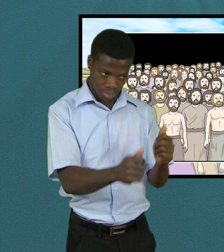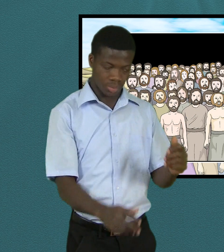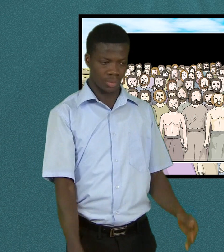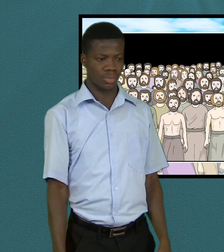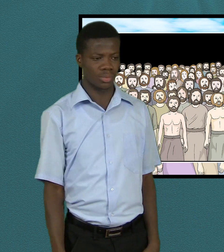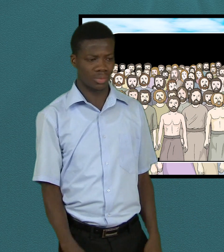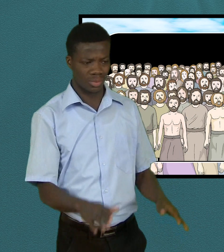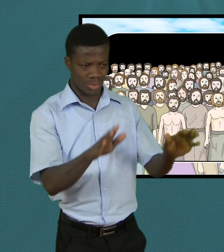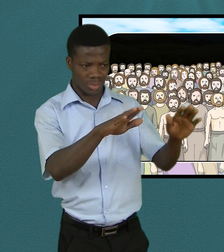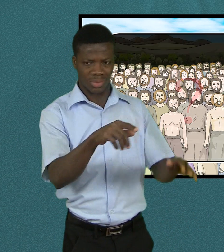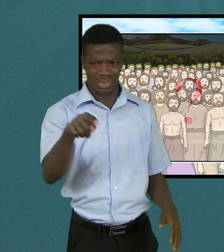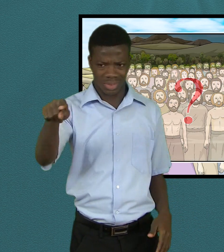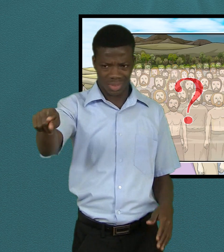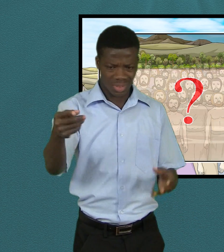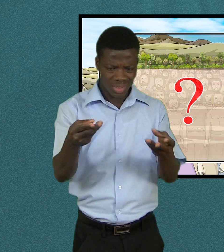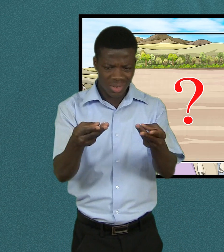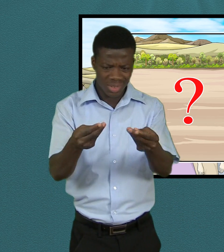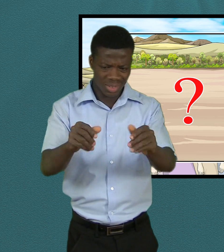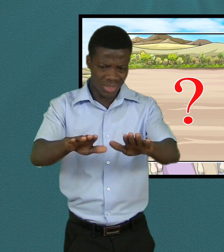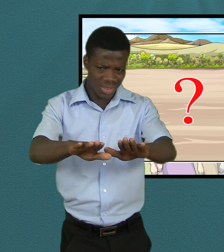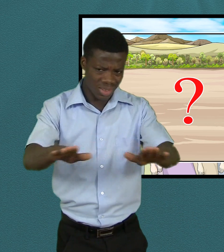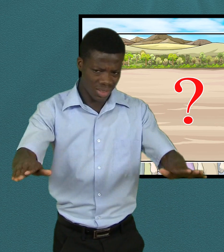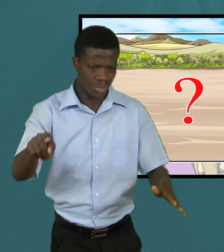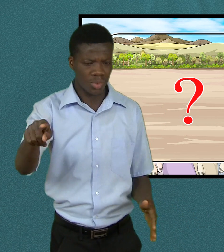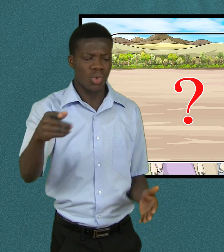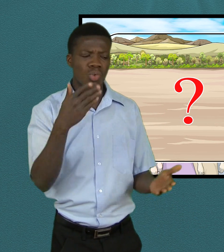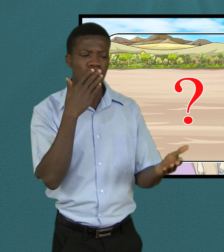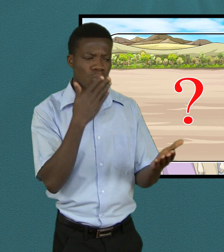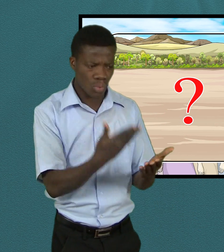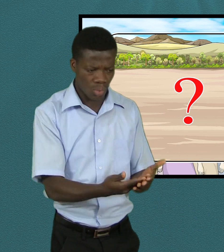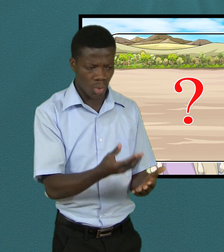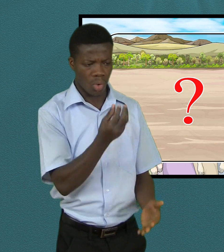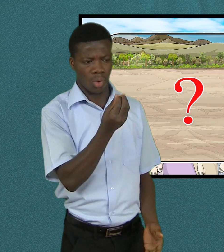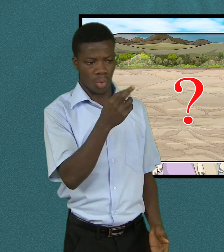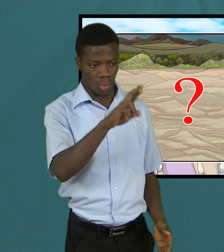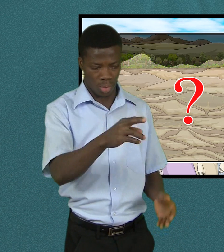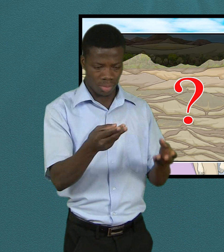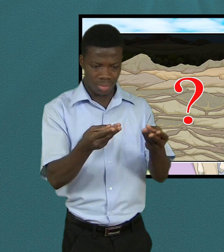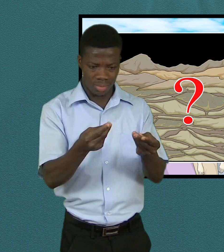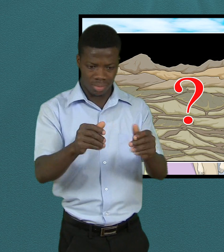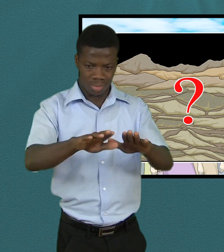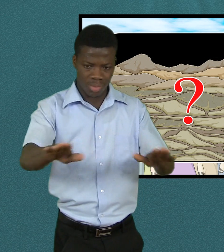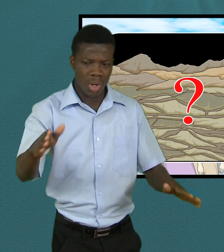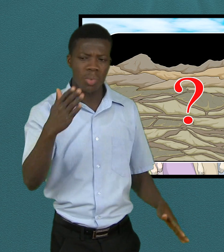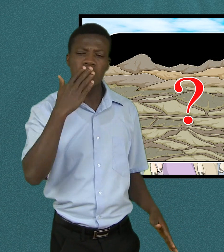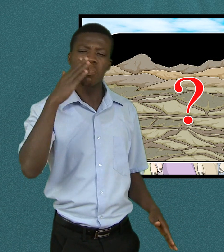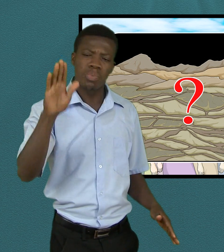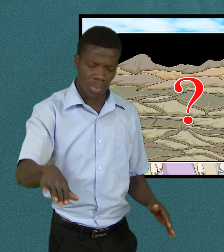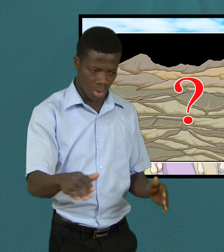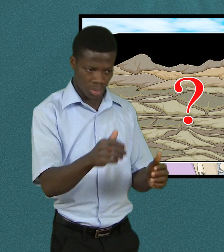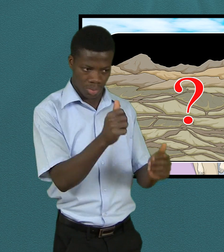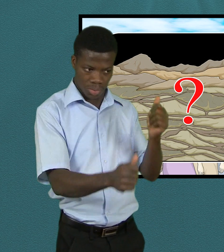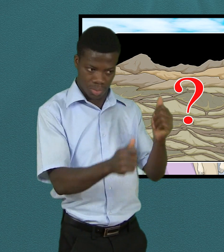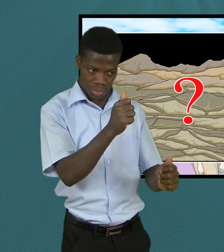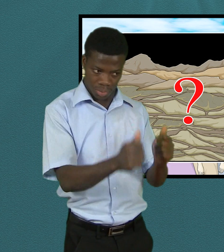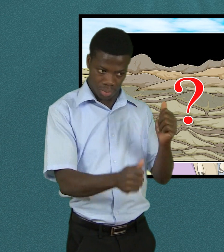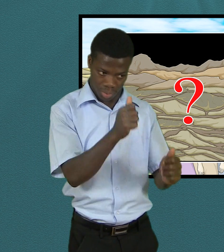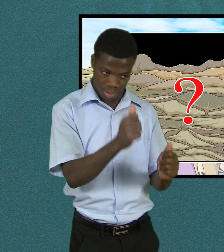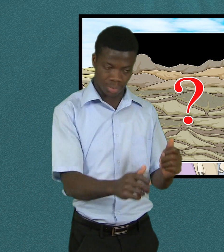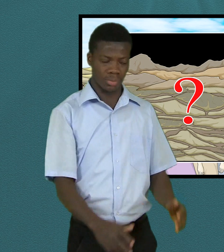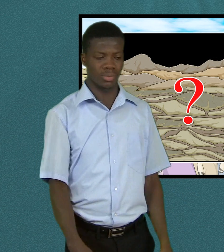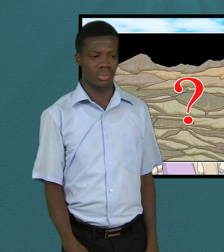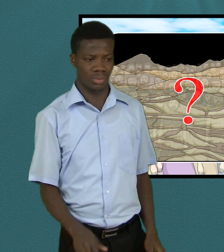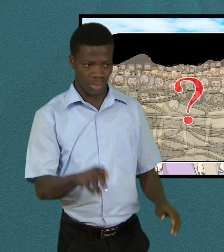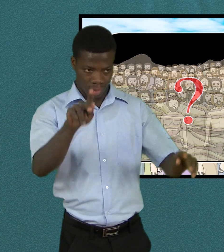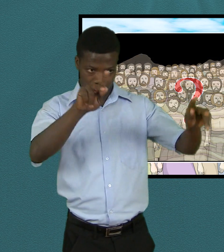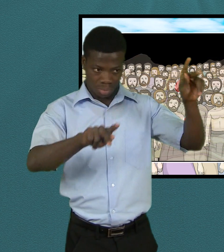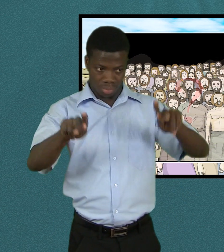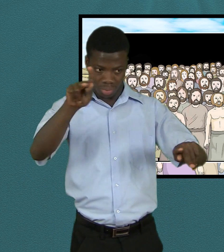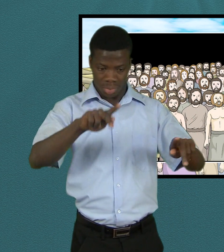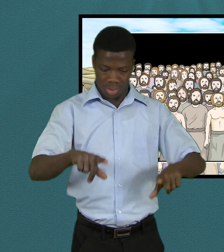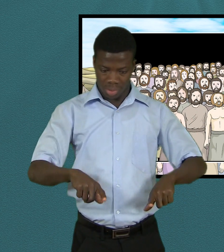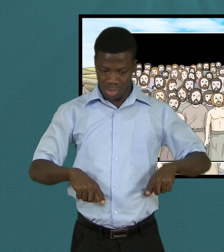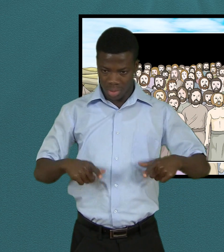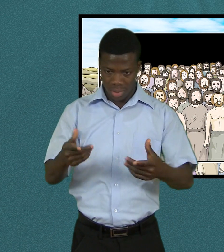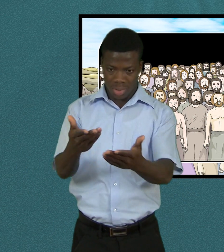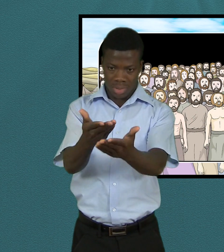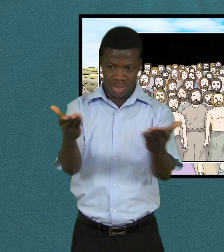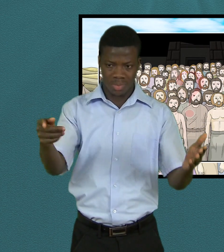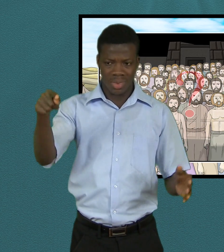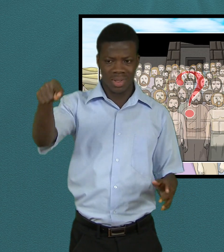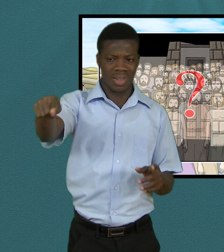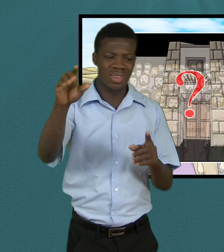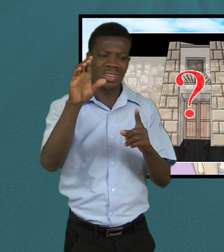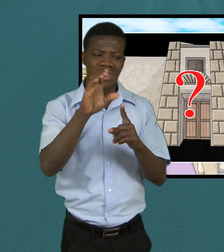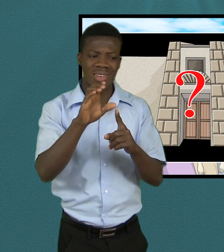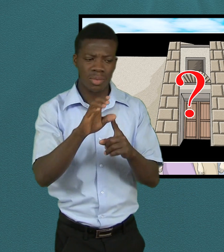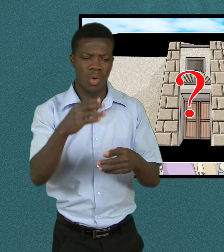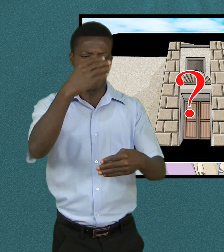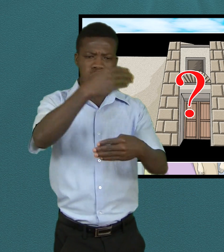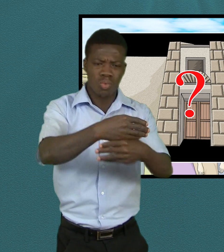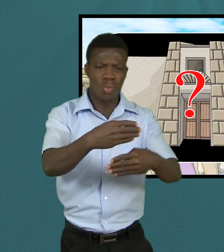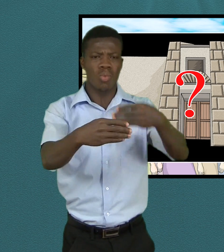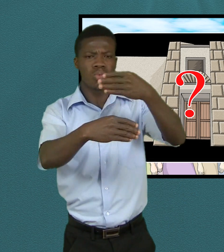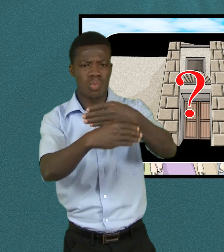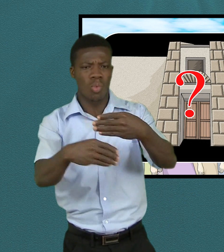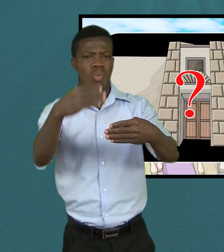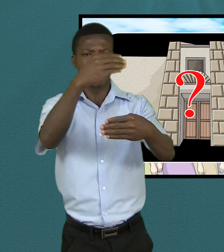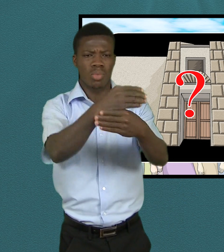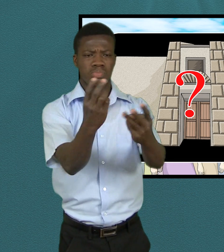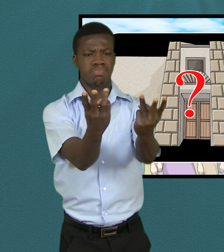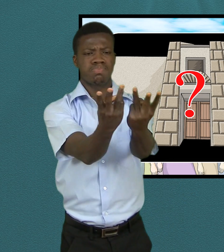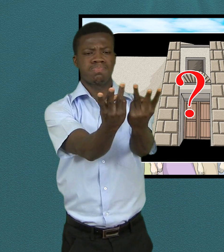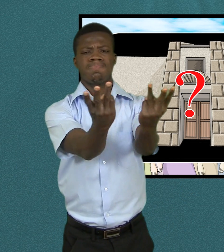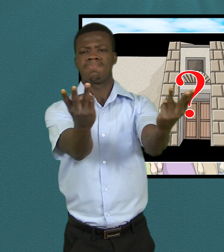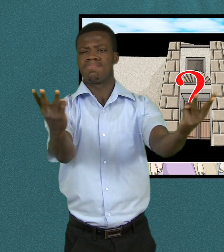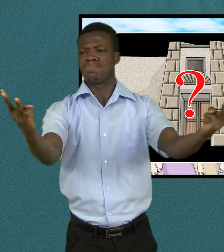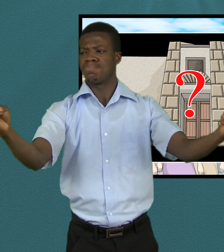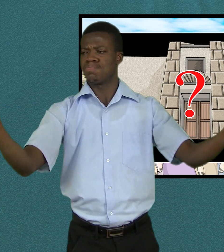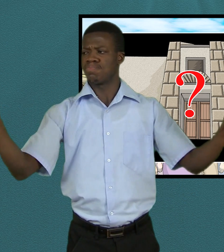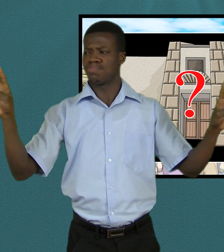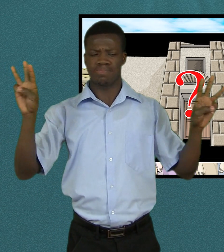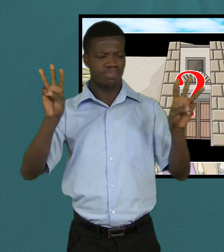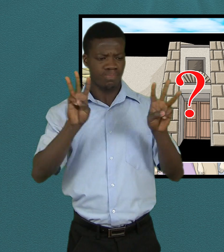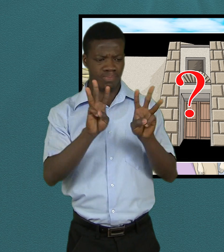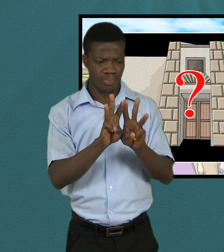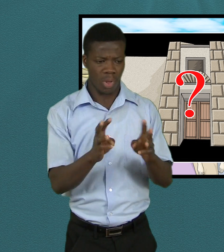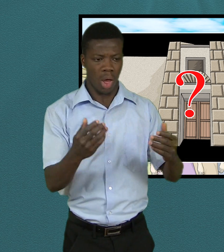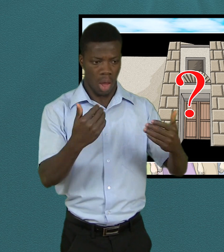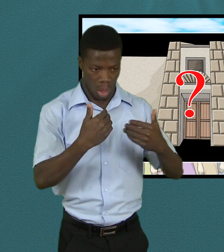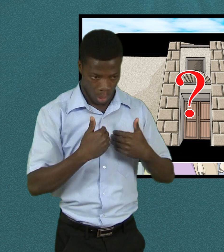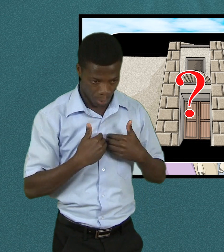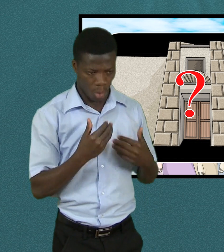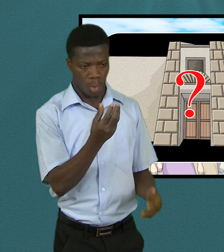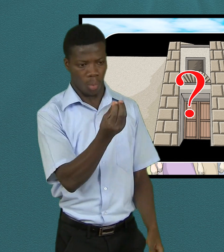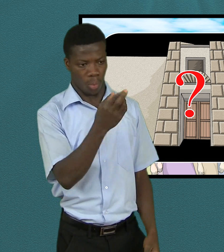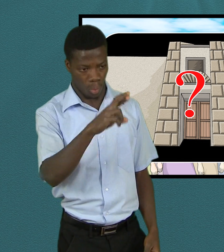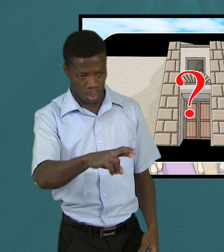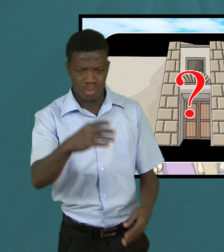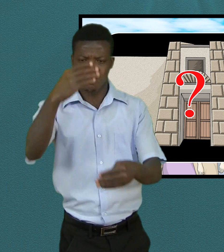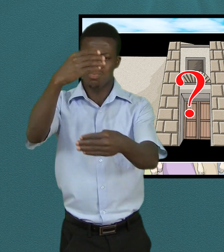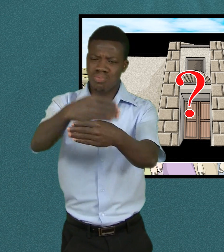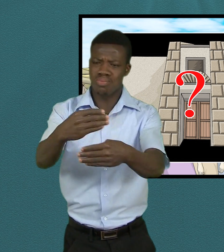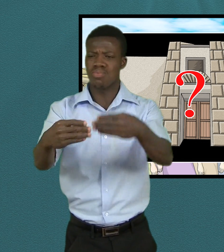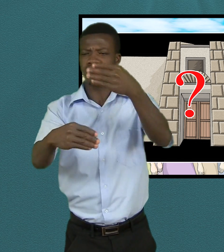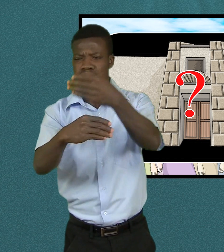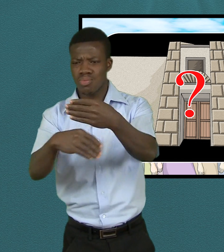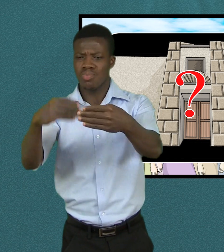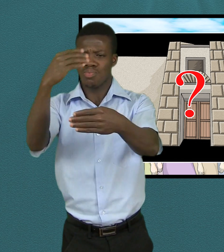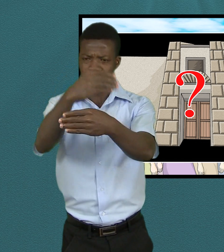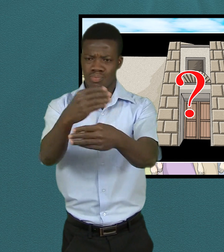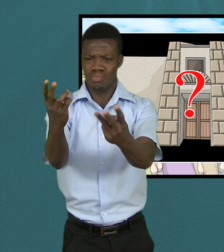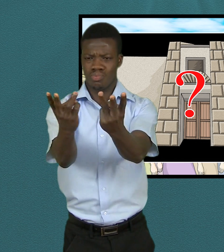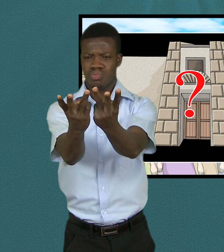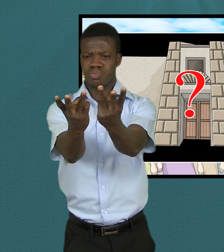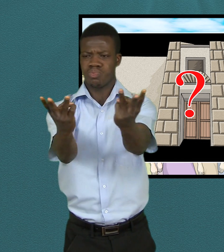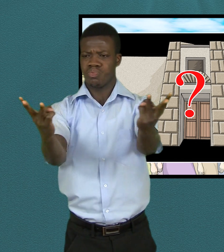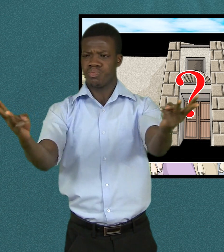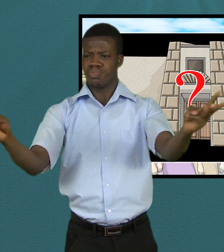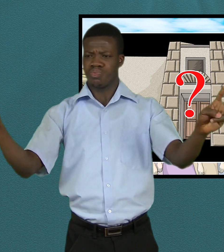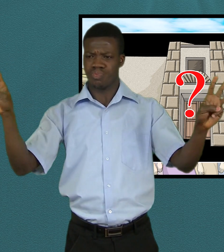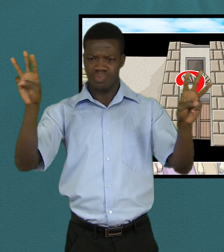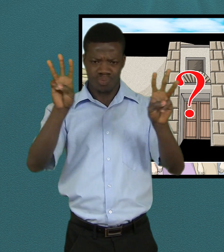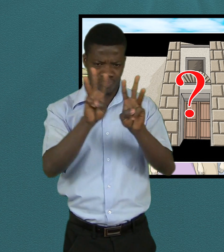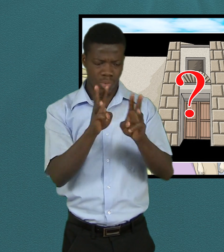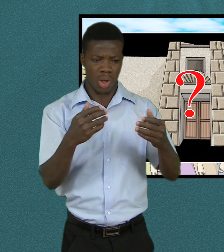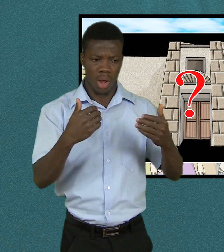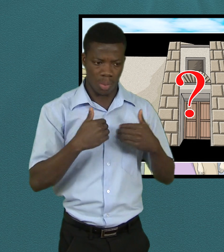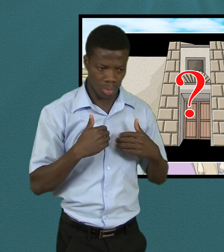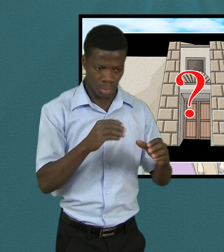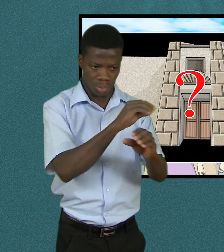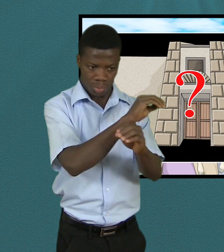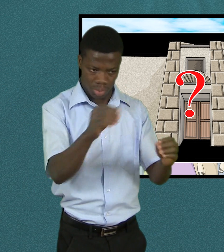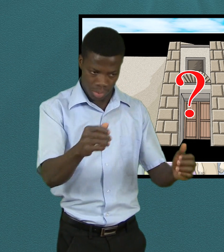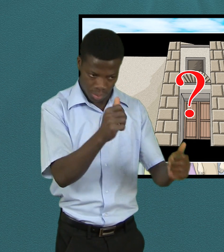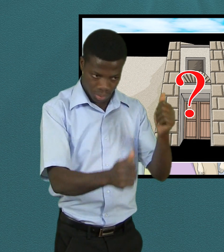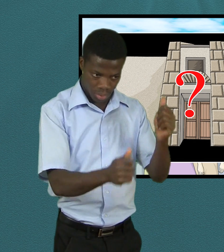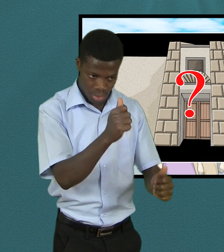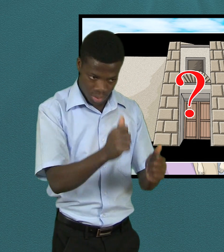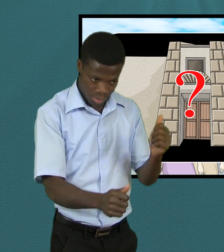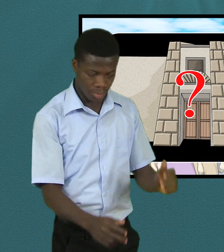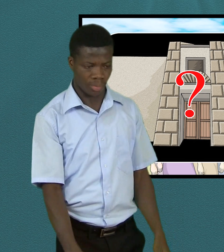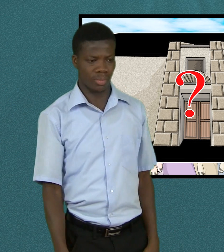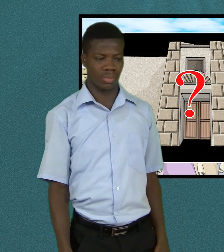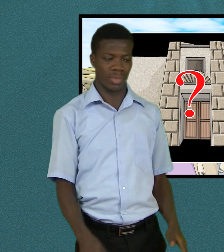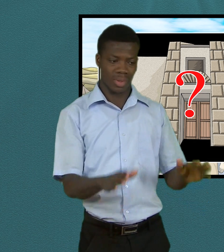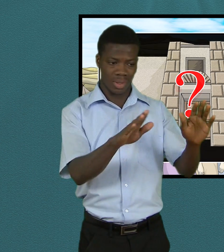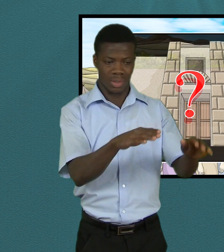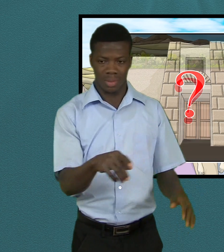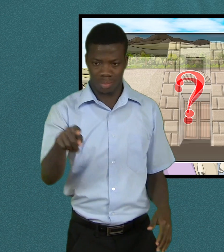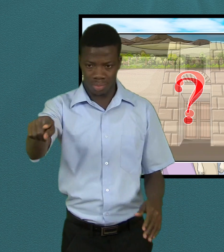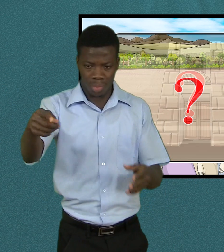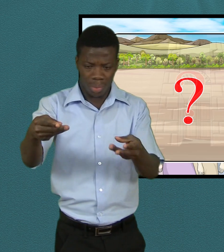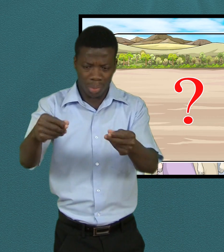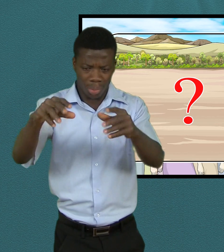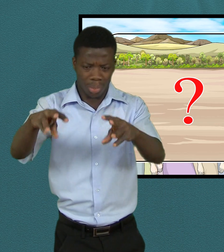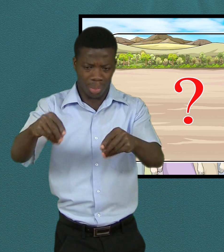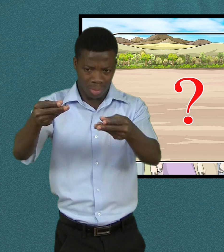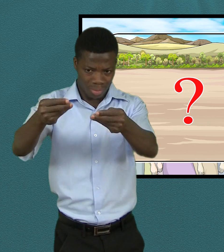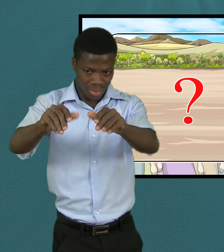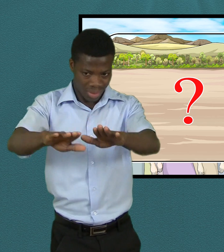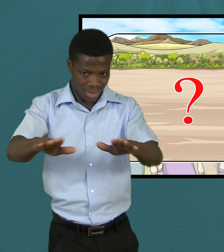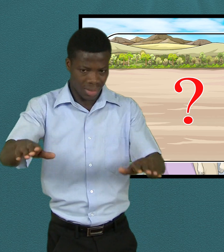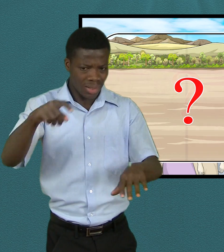Is the land where they live good or bad? Are the cities where they dwell open camps or fortifications?